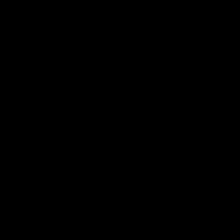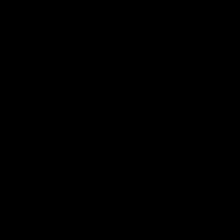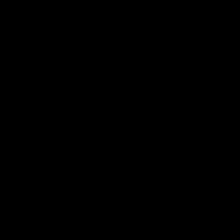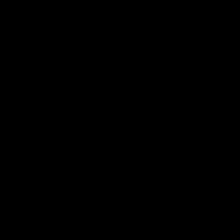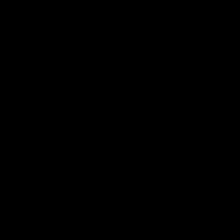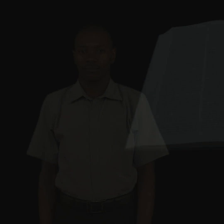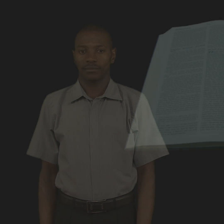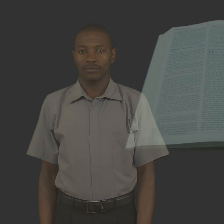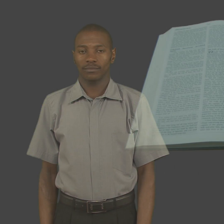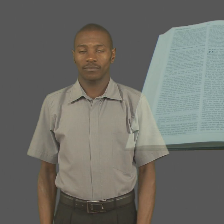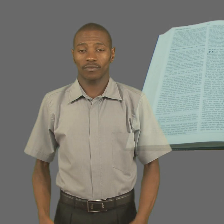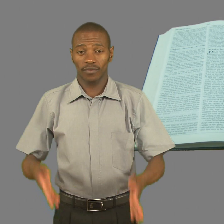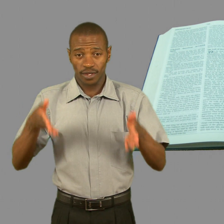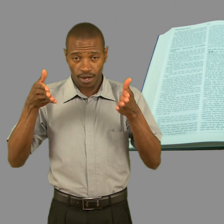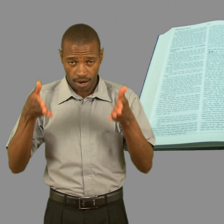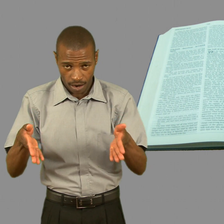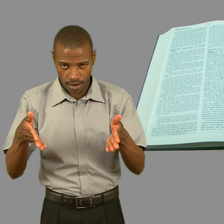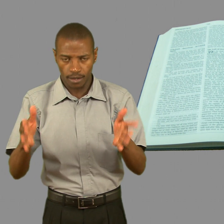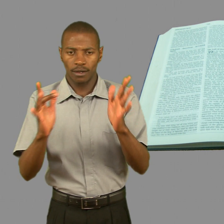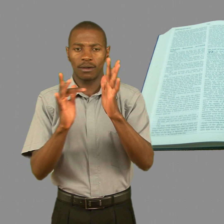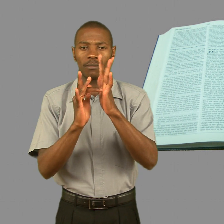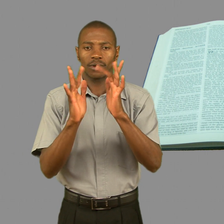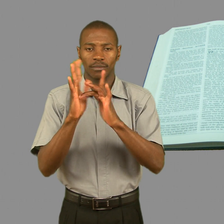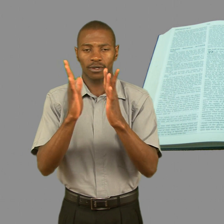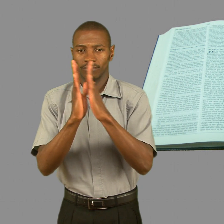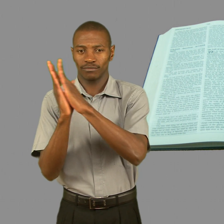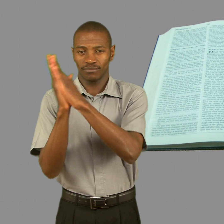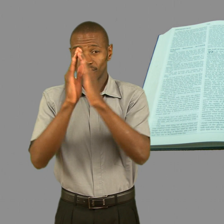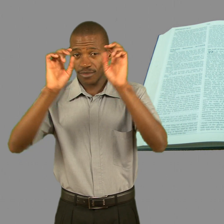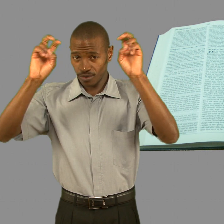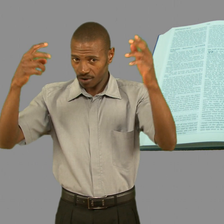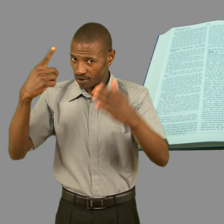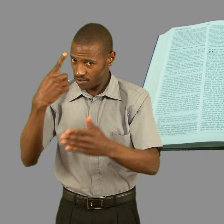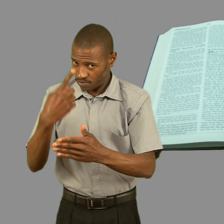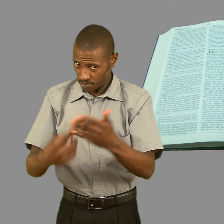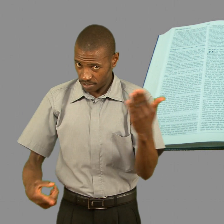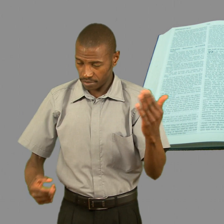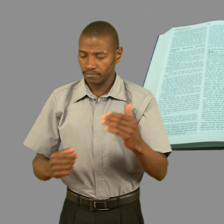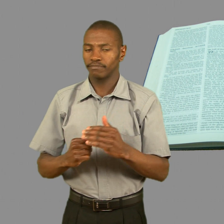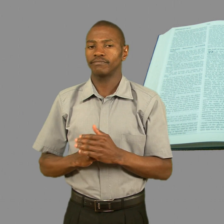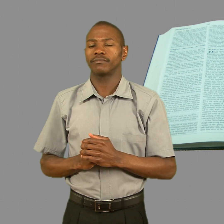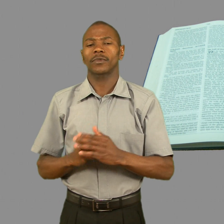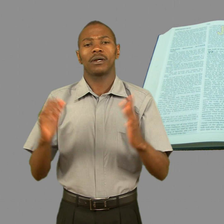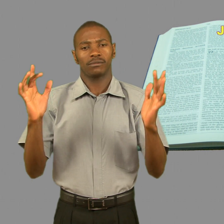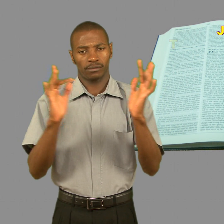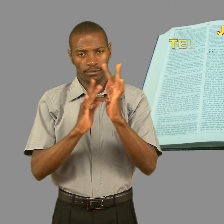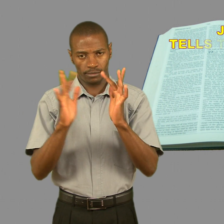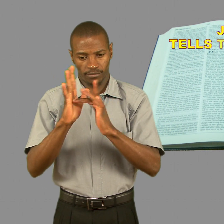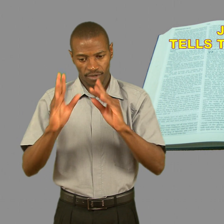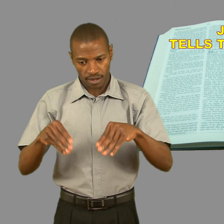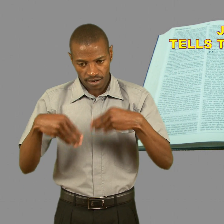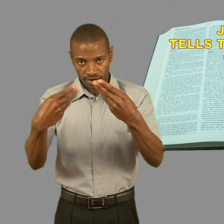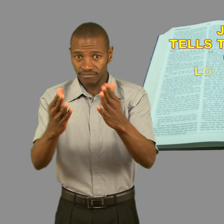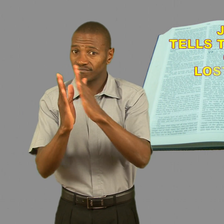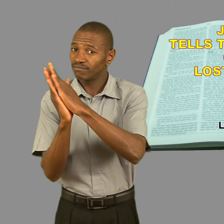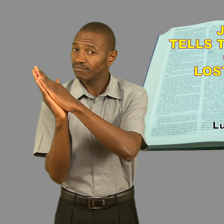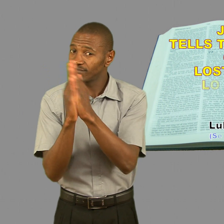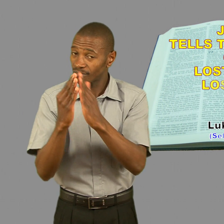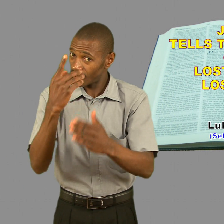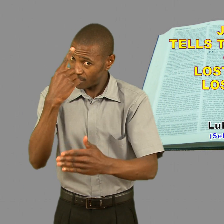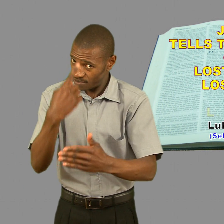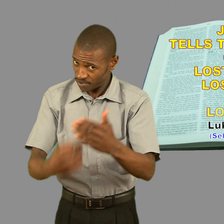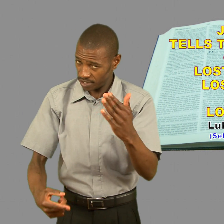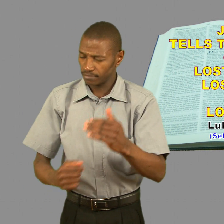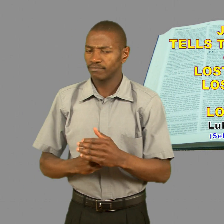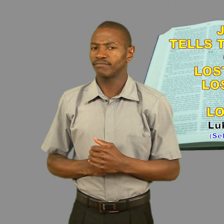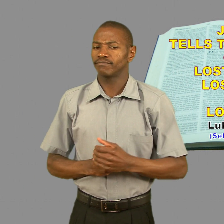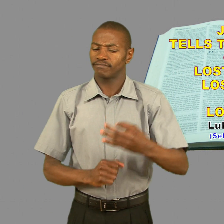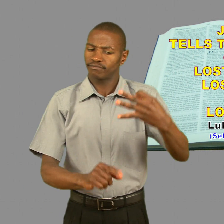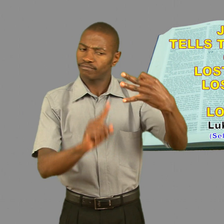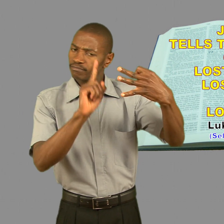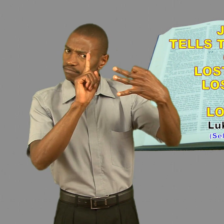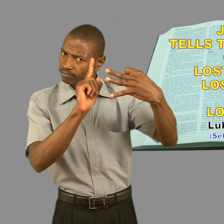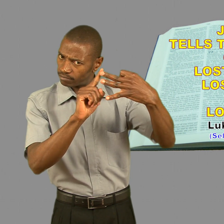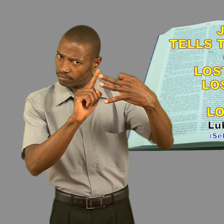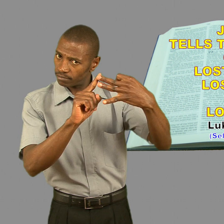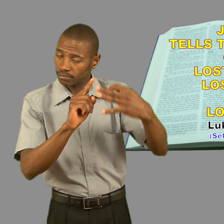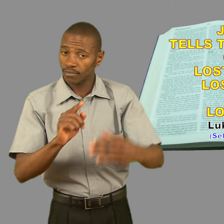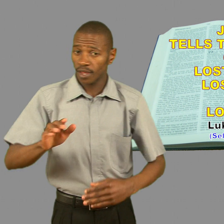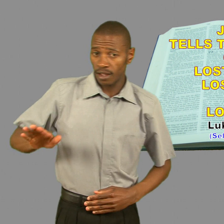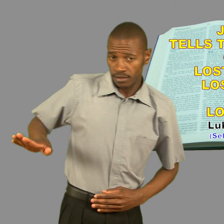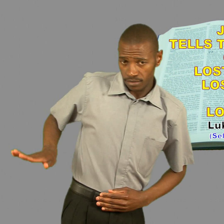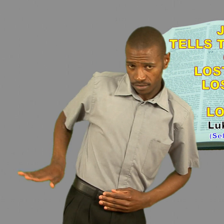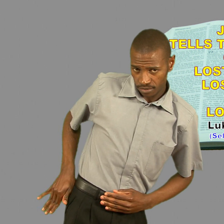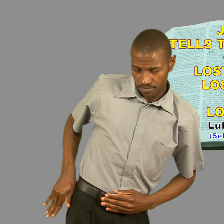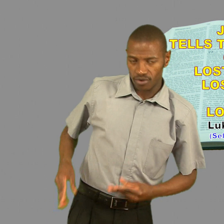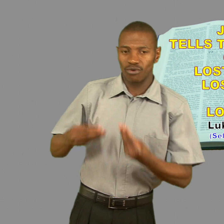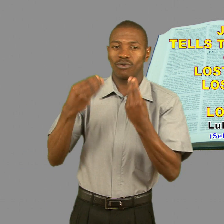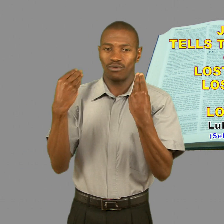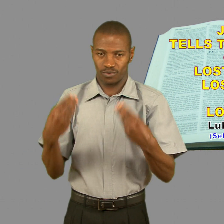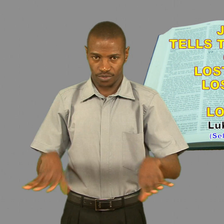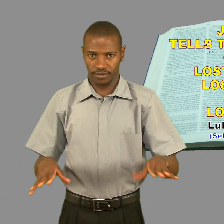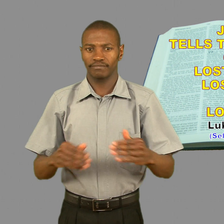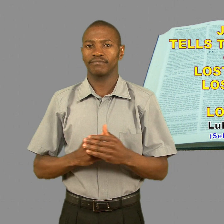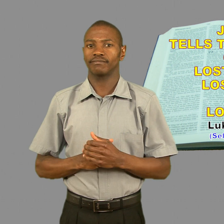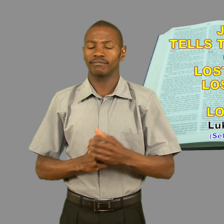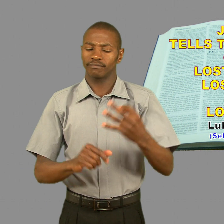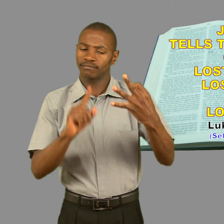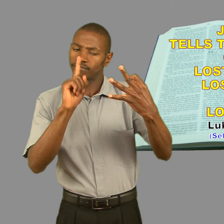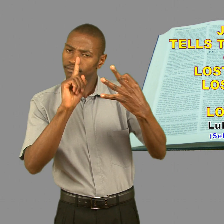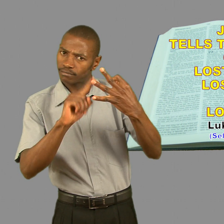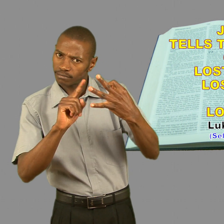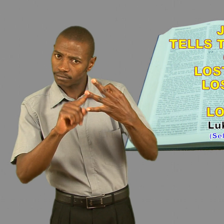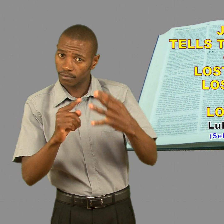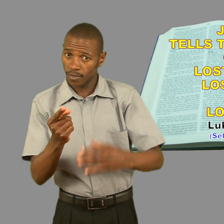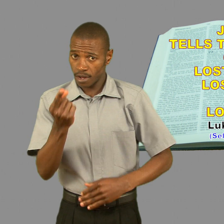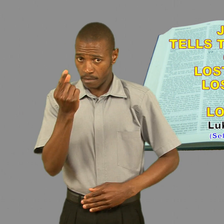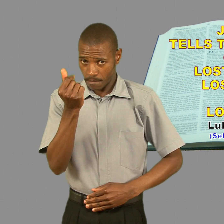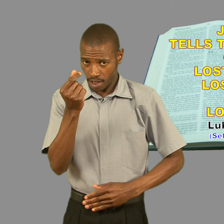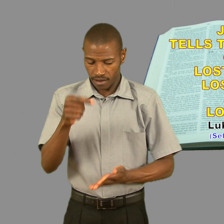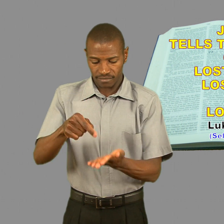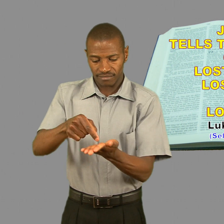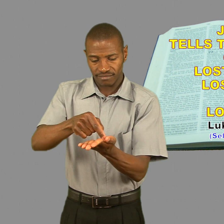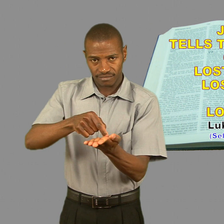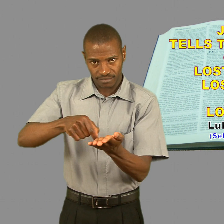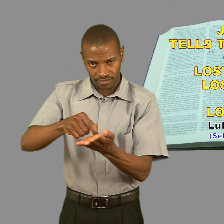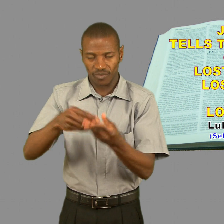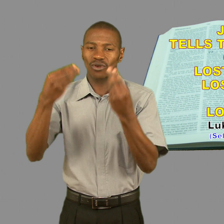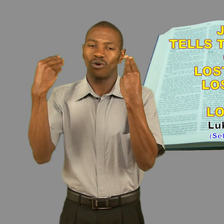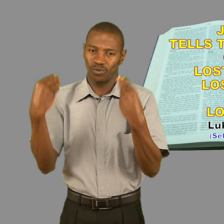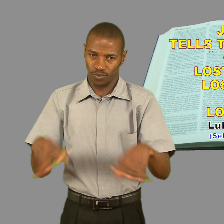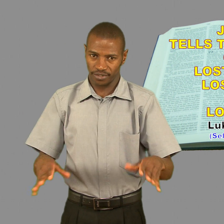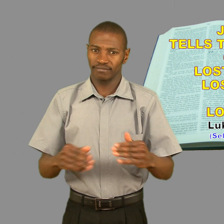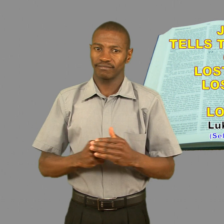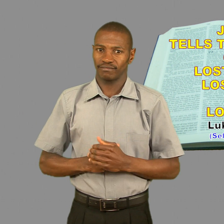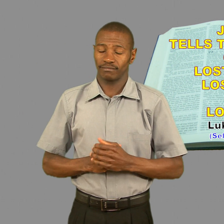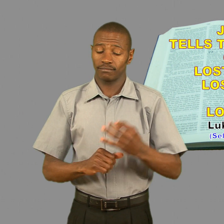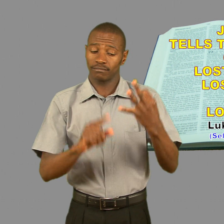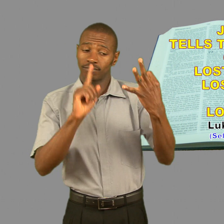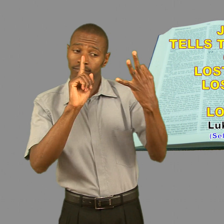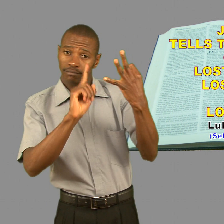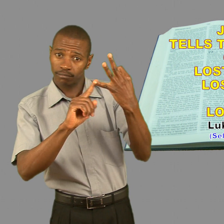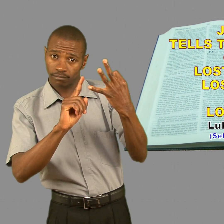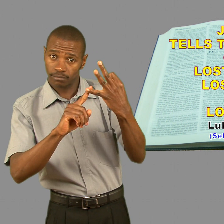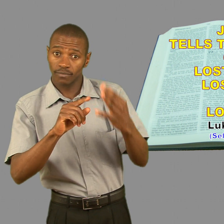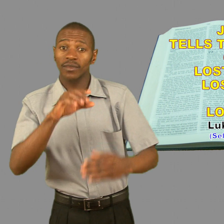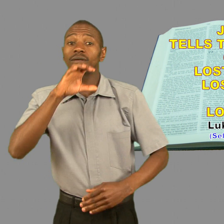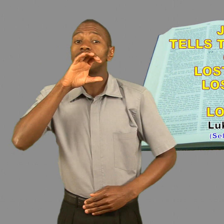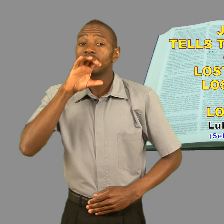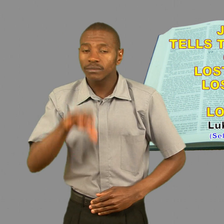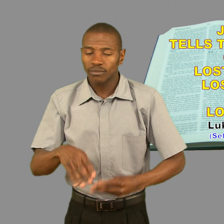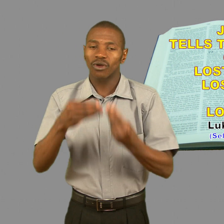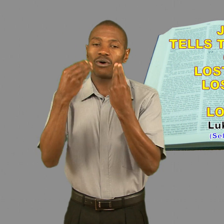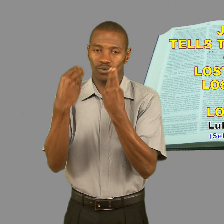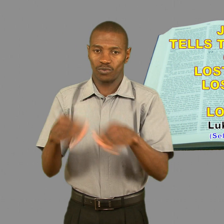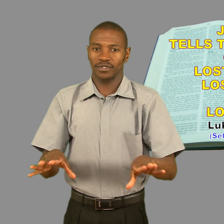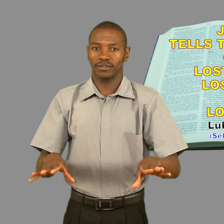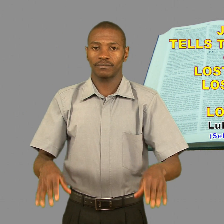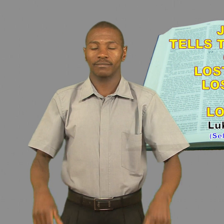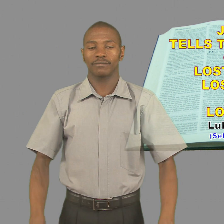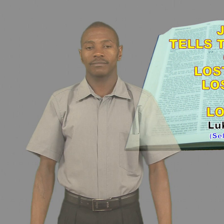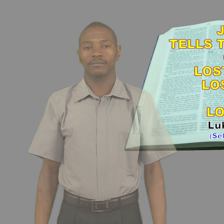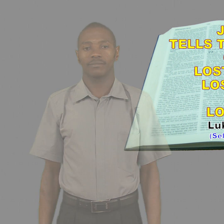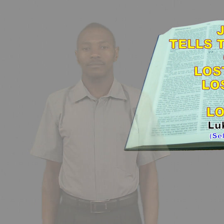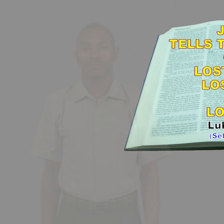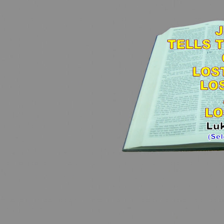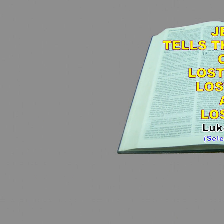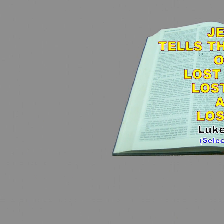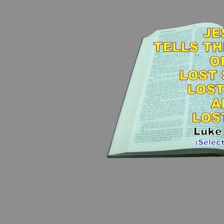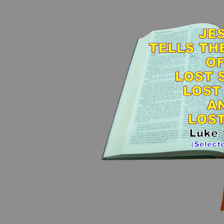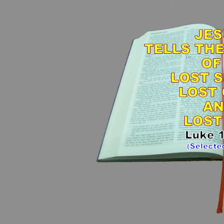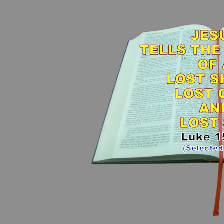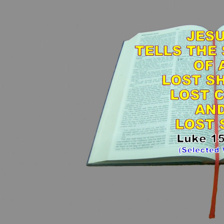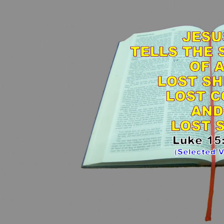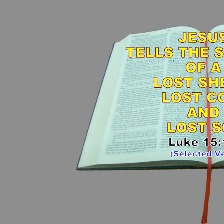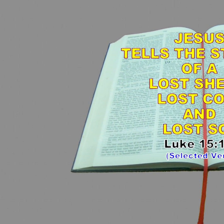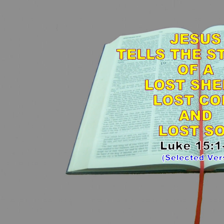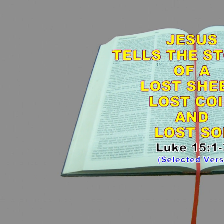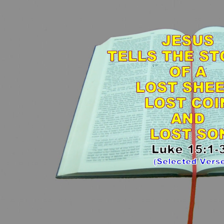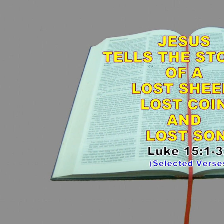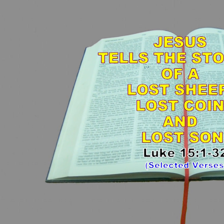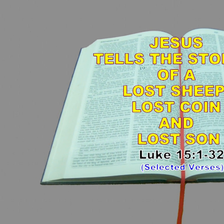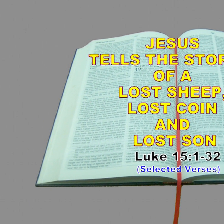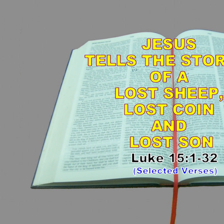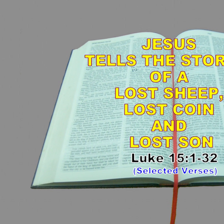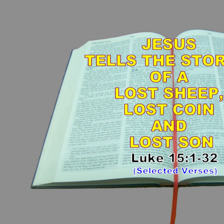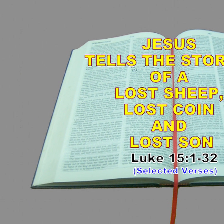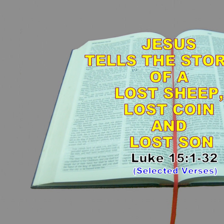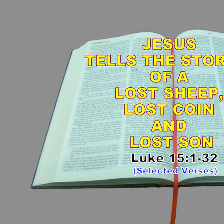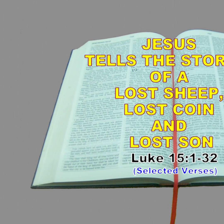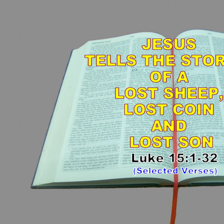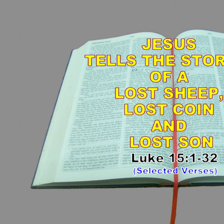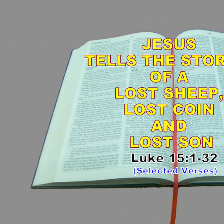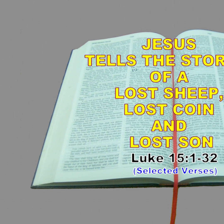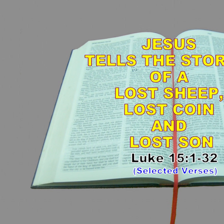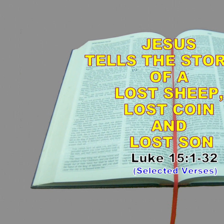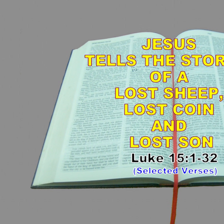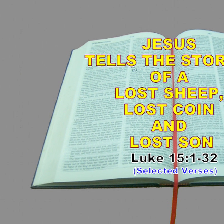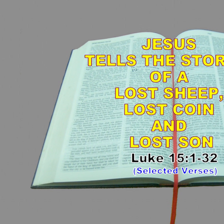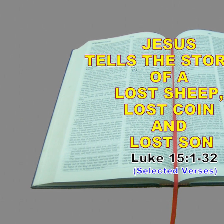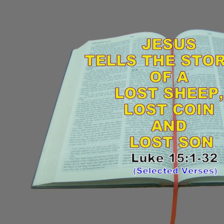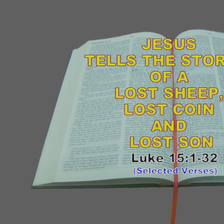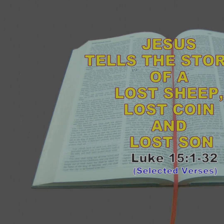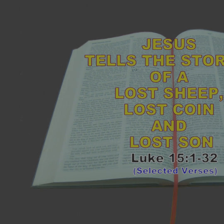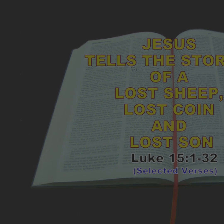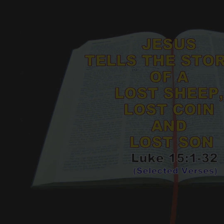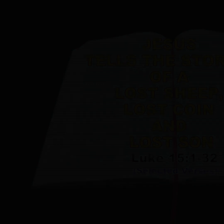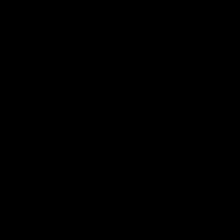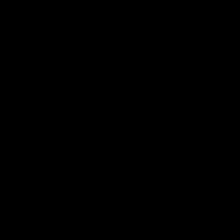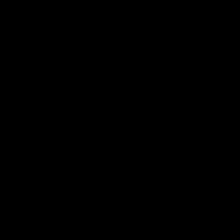Jesus tells the stories of a lost sheep, coin and son